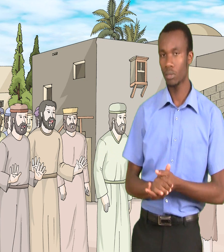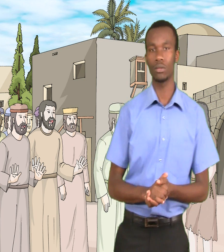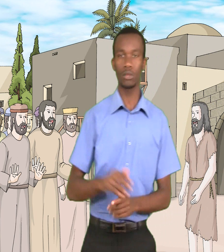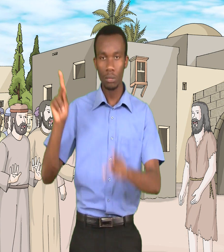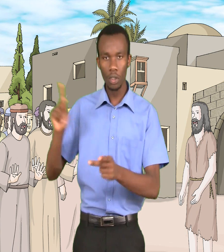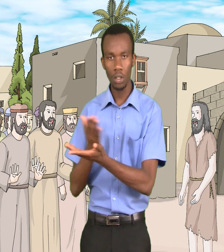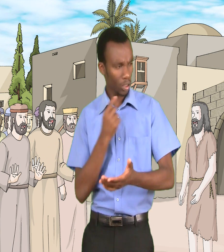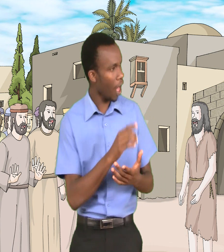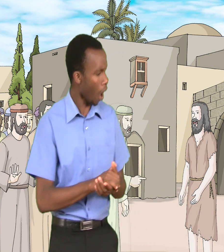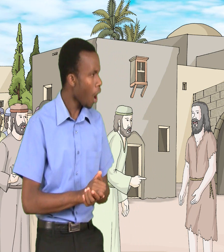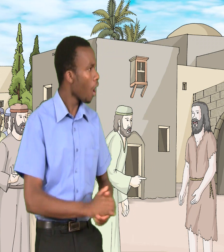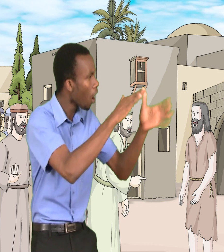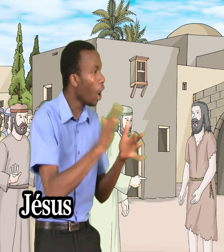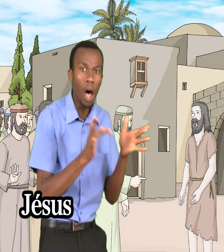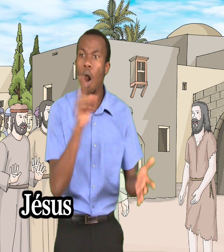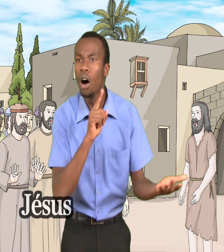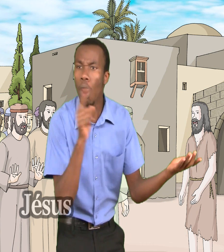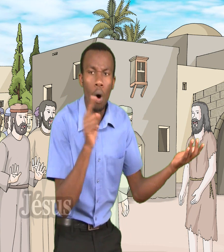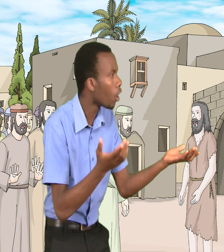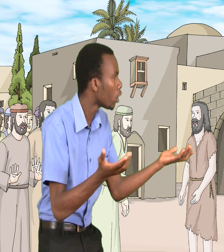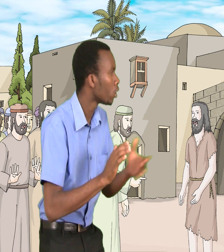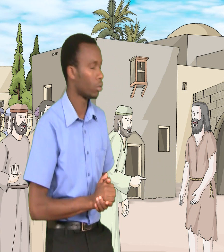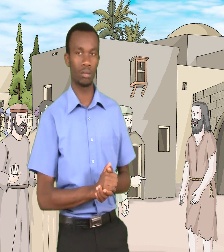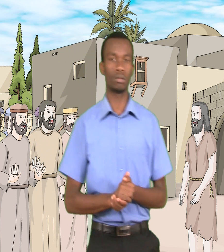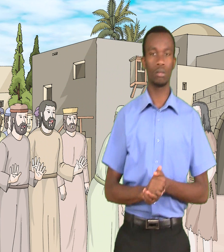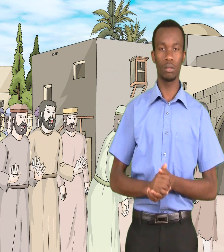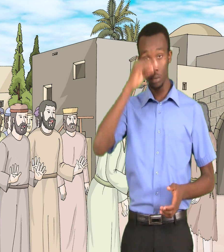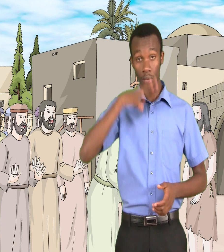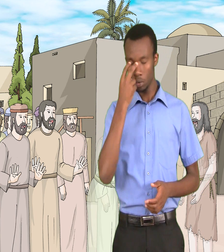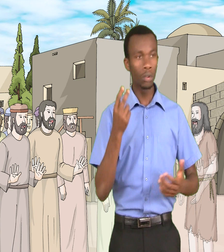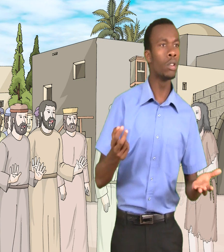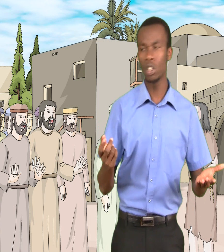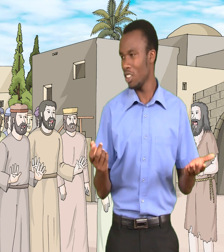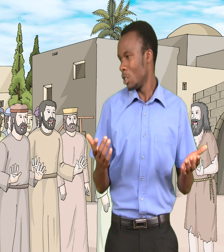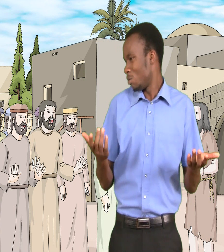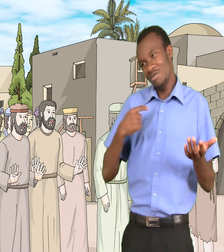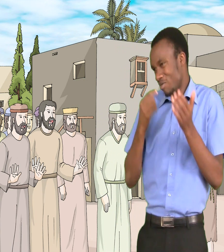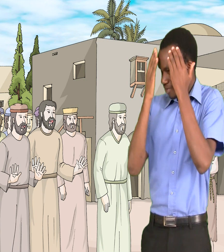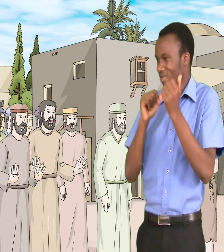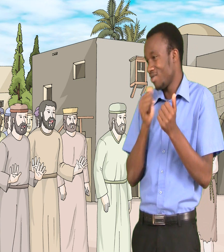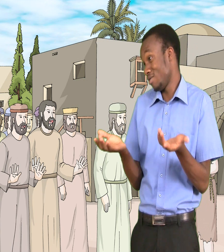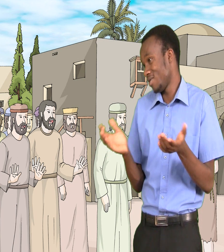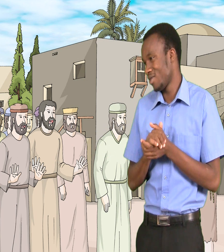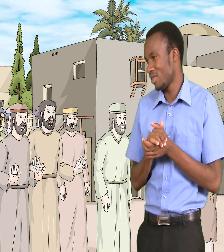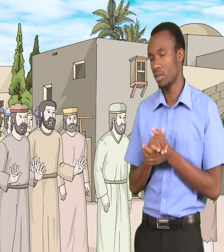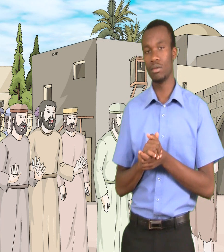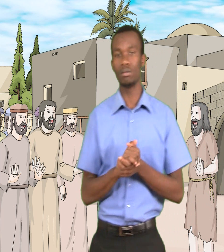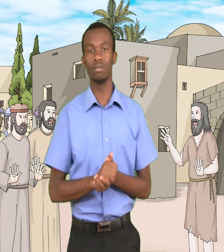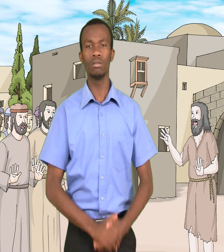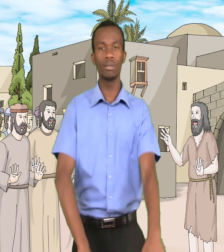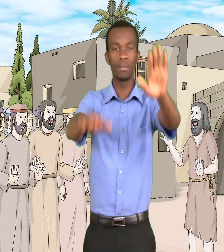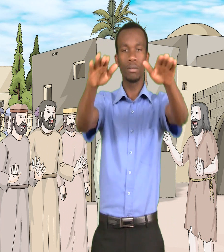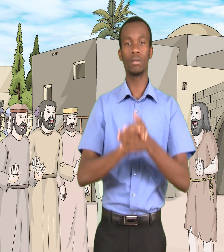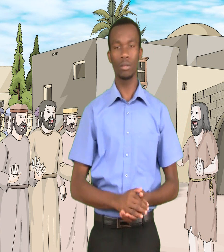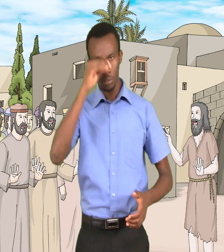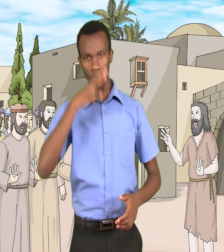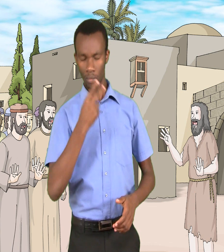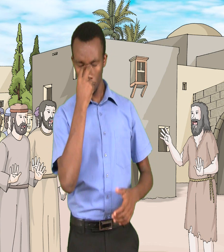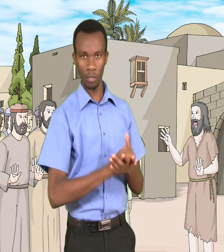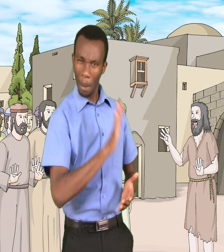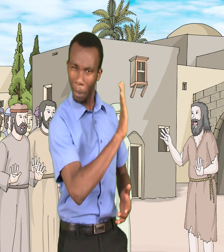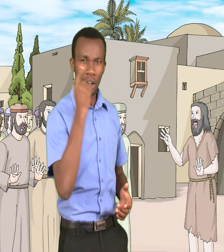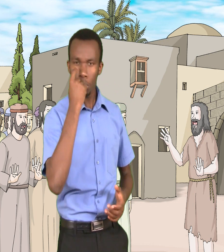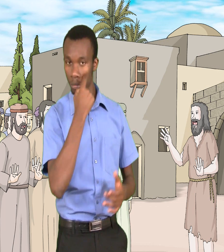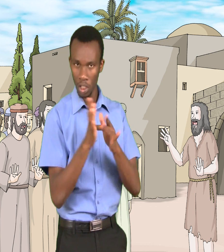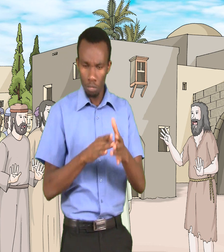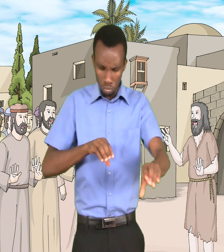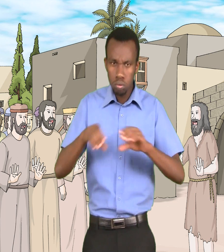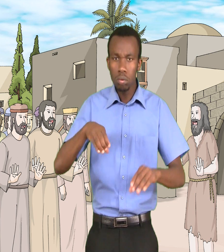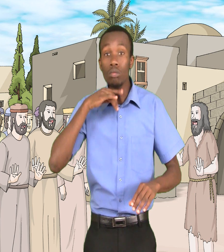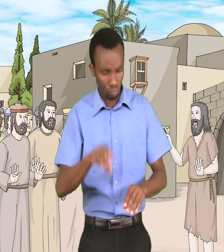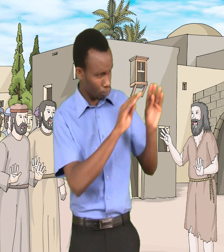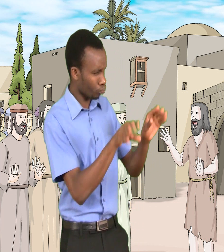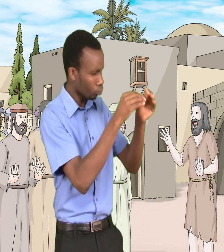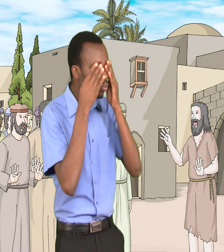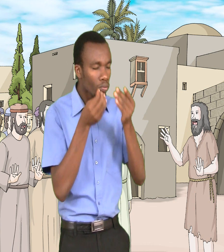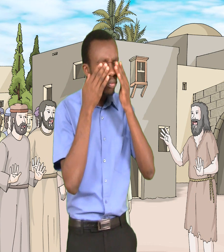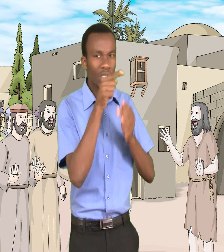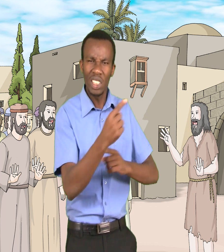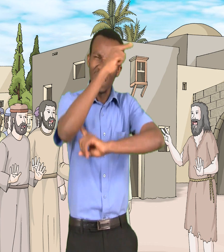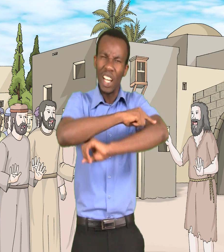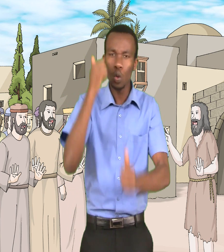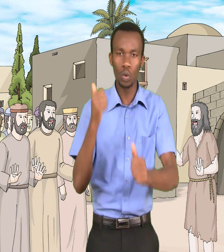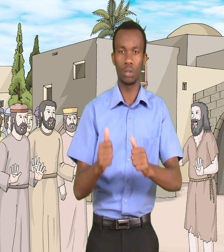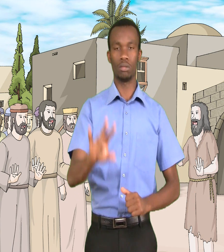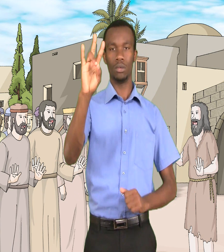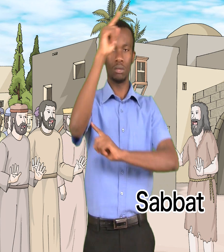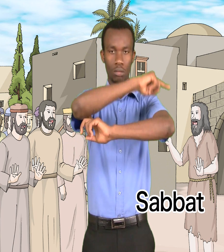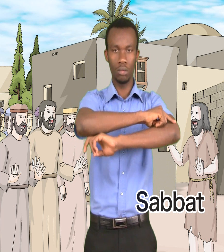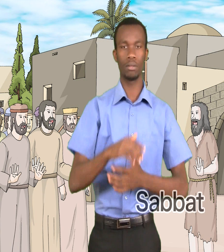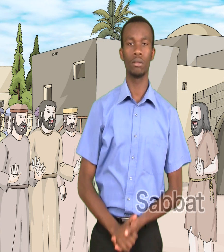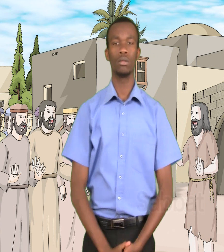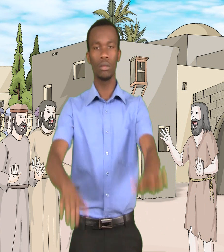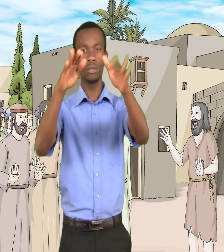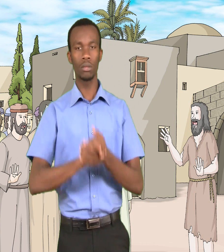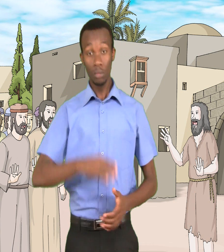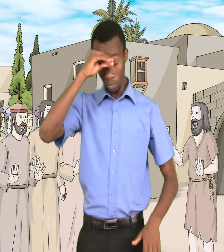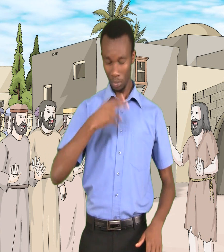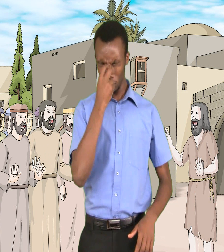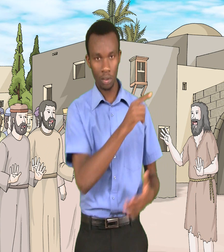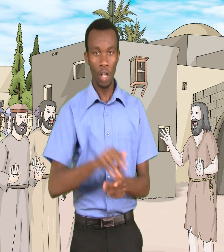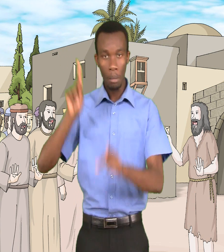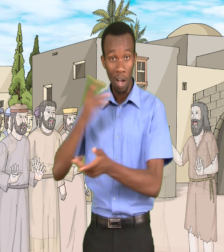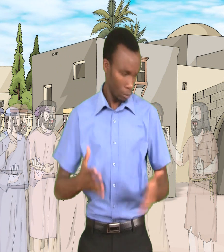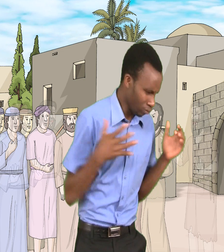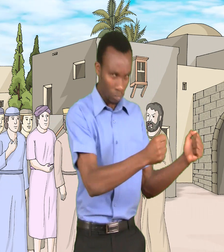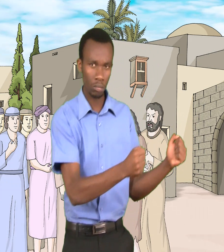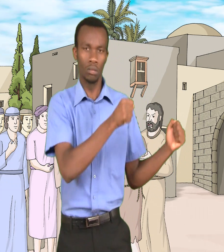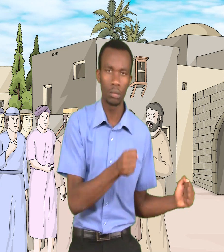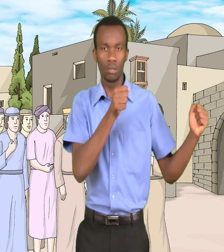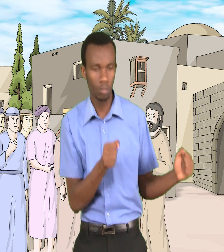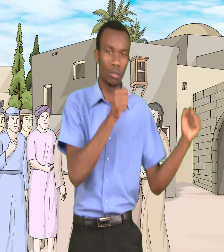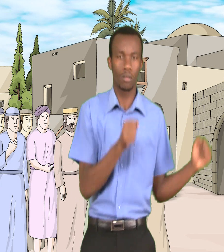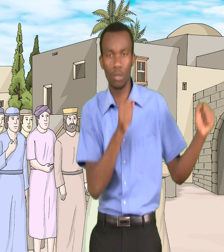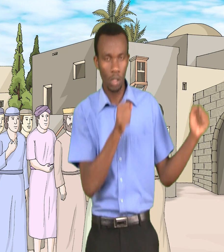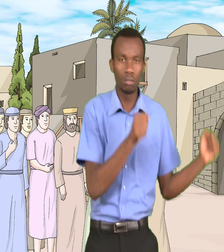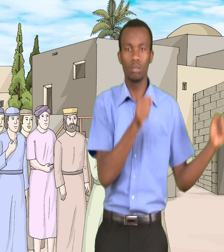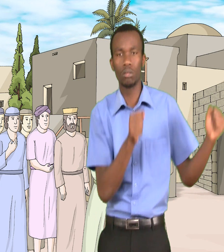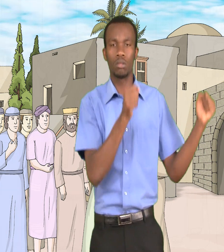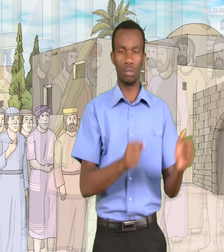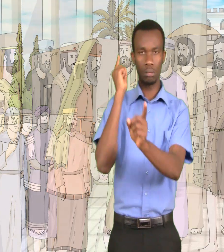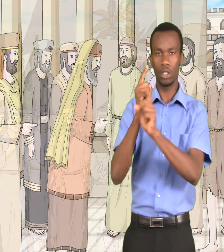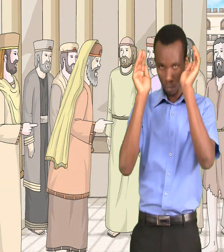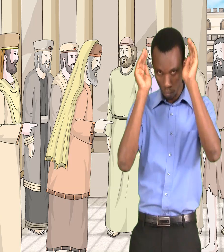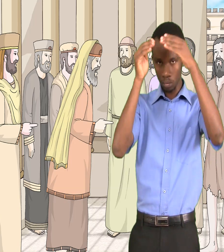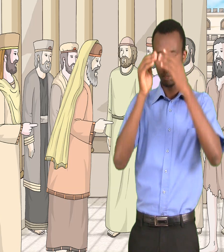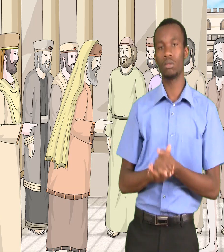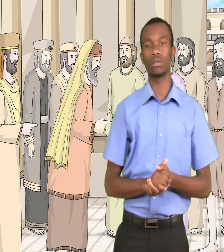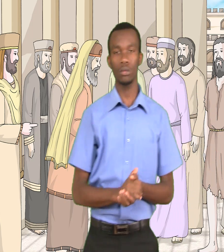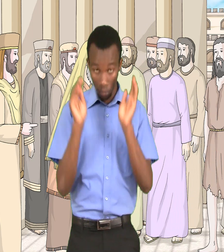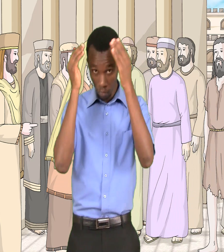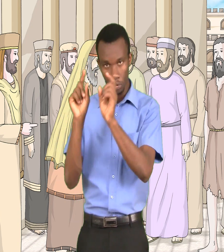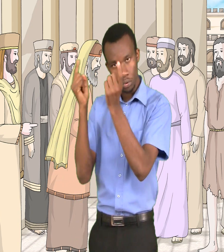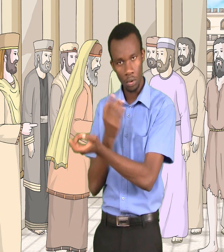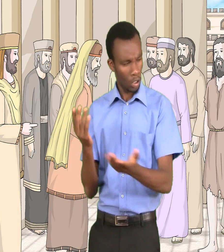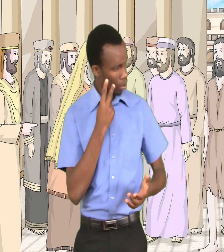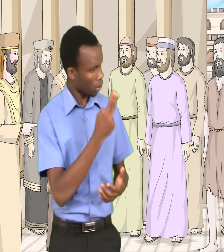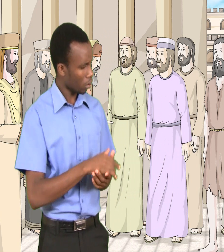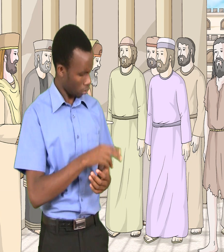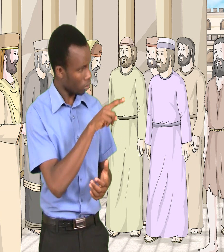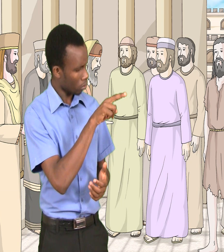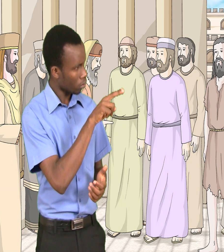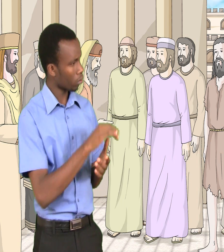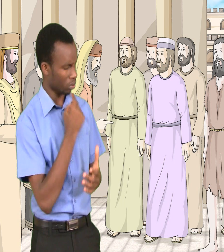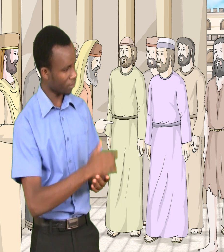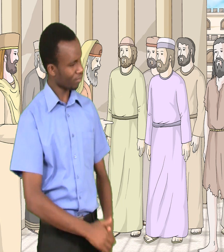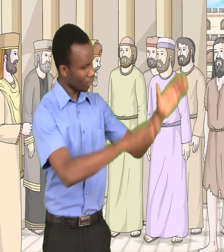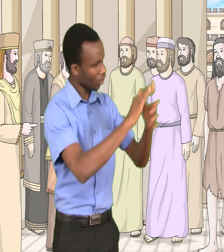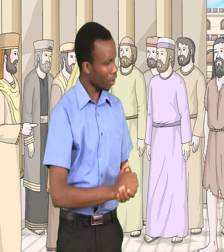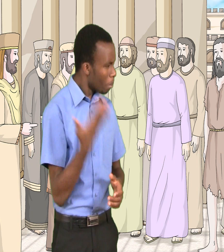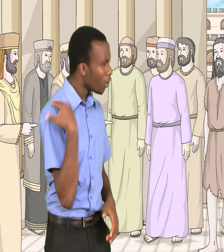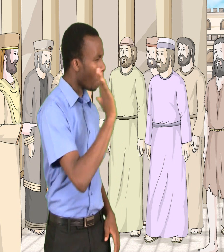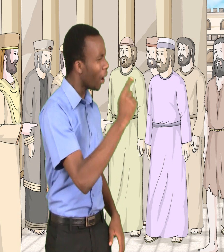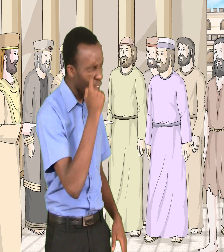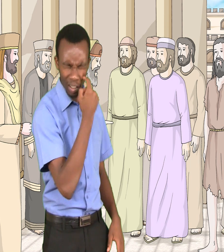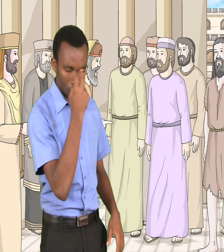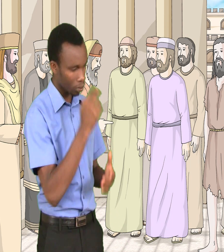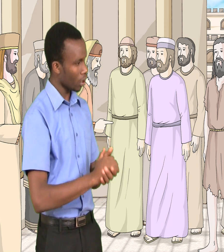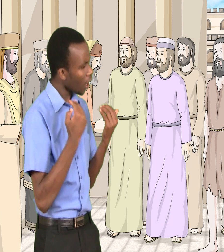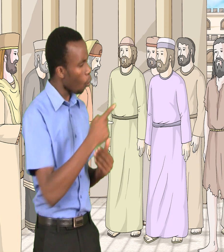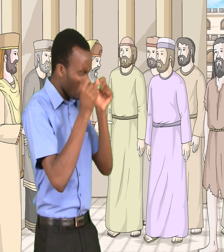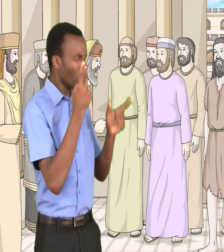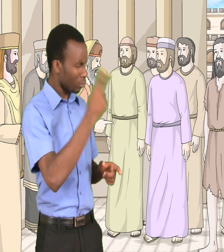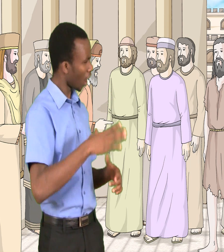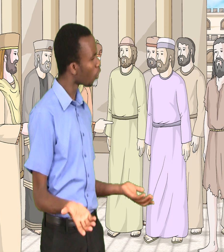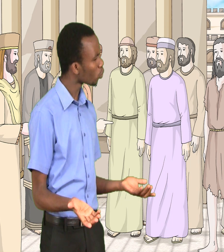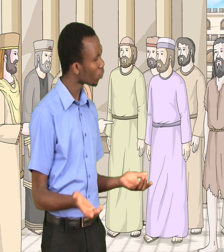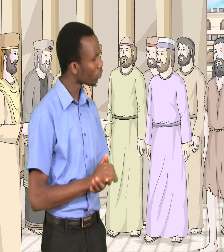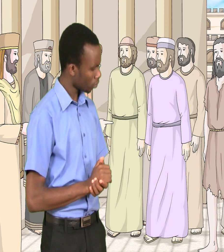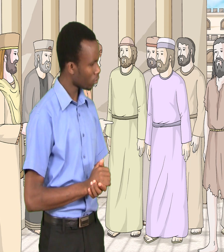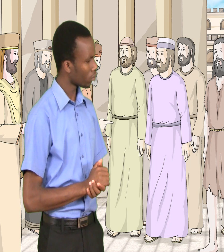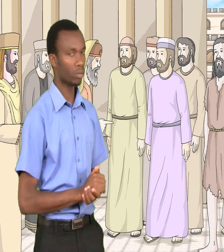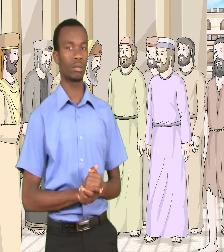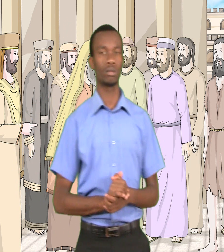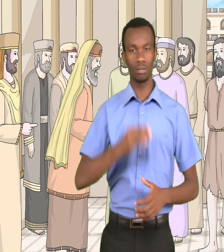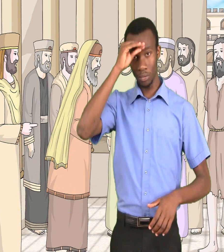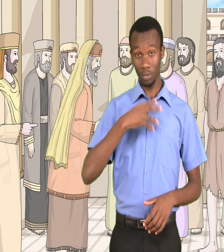So I went and washed and received my sight.” “Where is He?” they asked. “I do not know,” he answered. They brought to the Pharisees the man who had been blind.